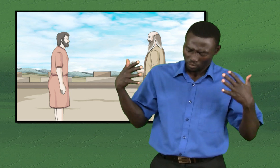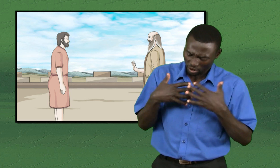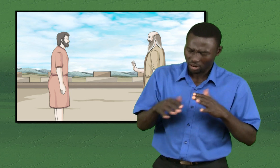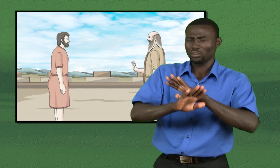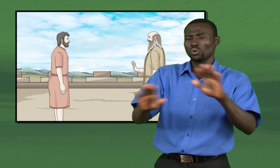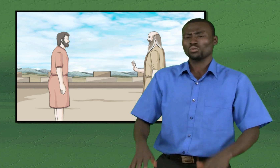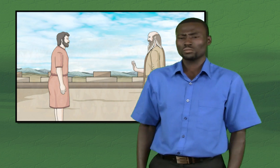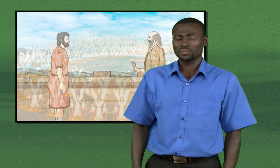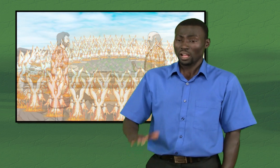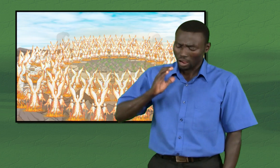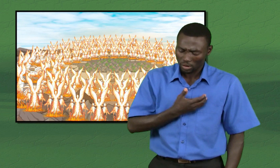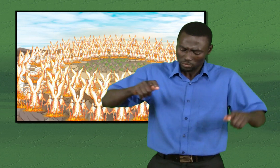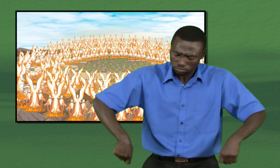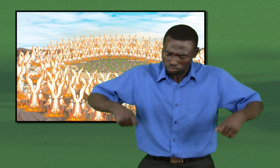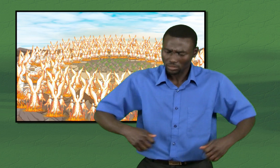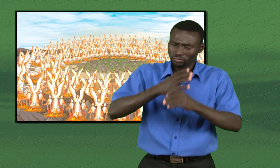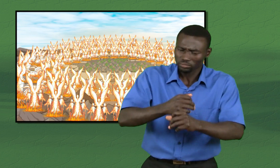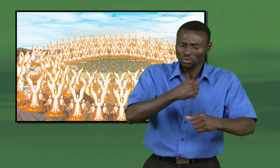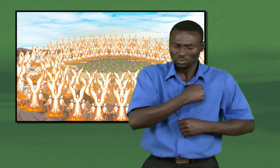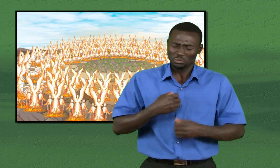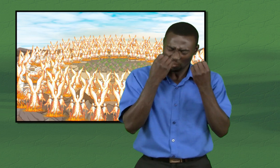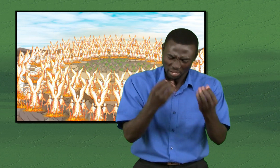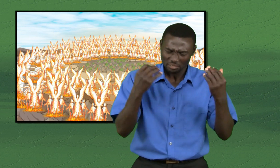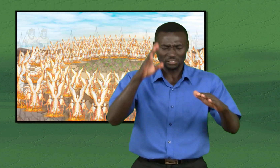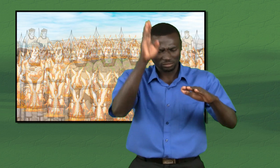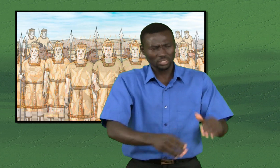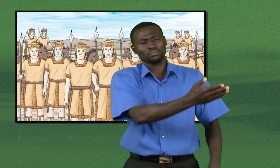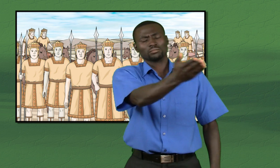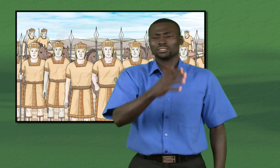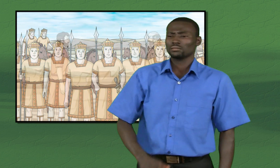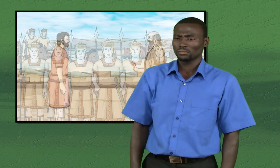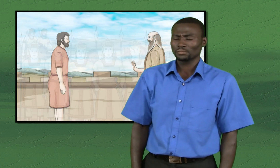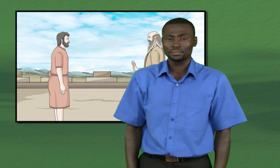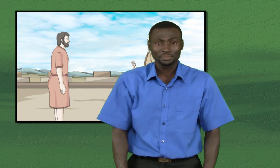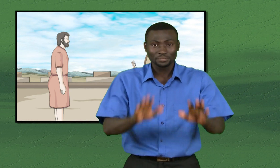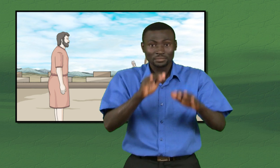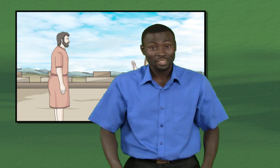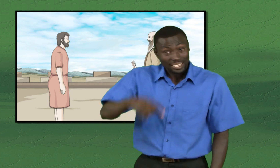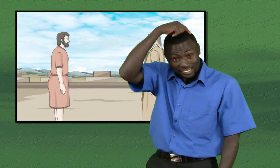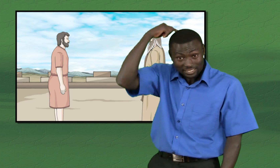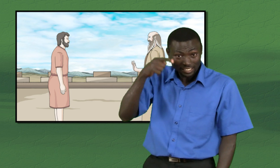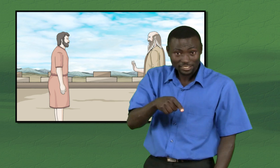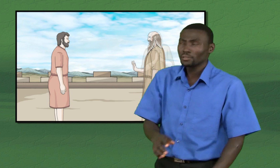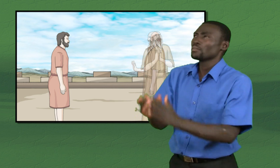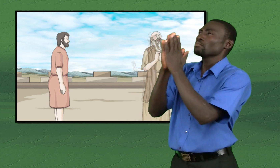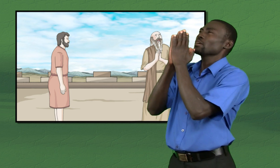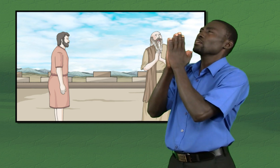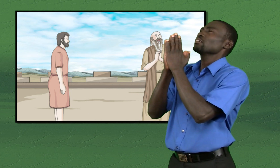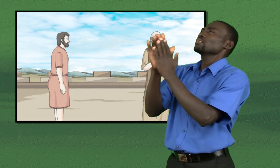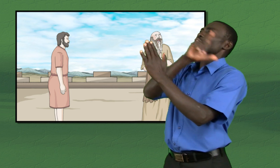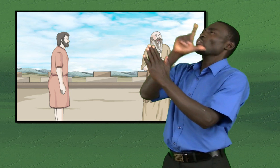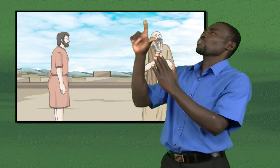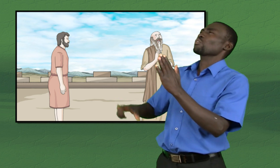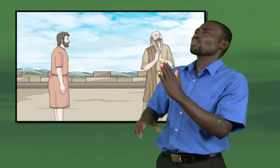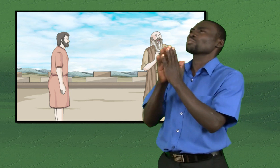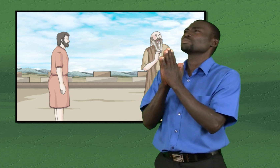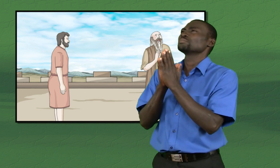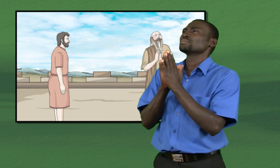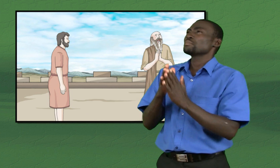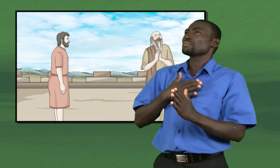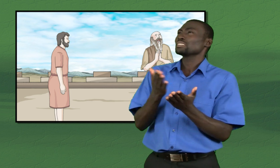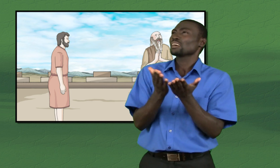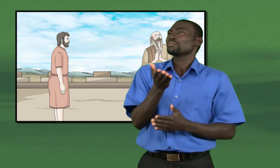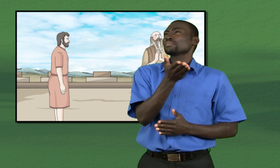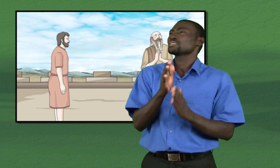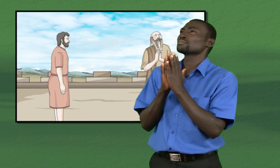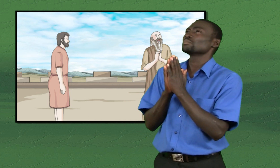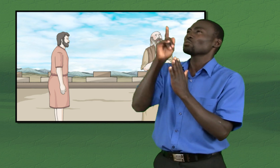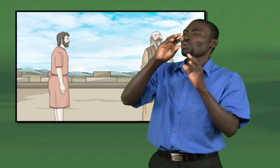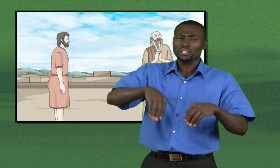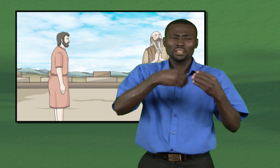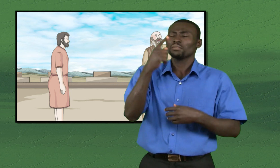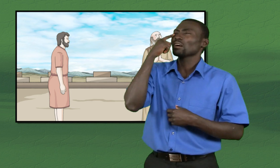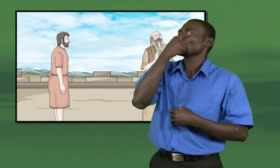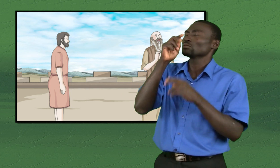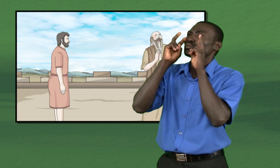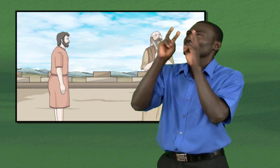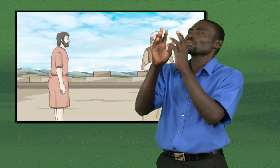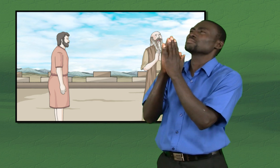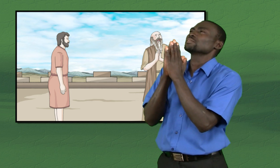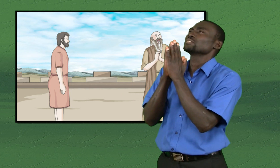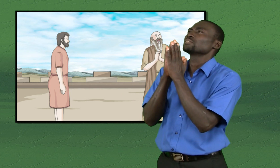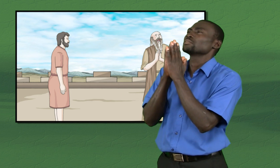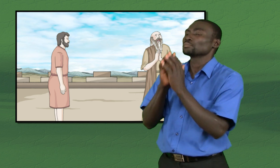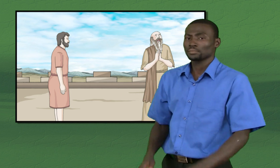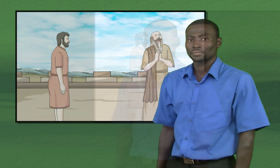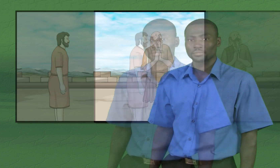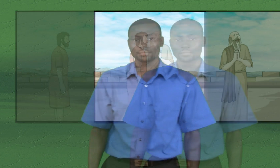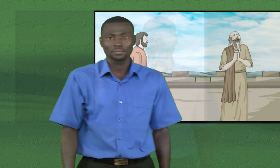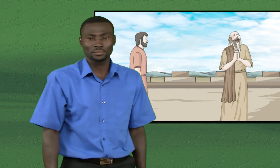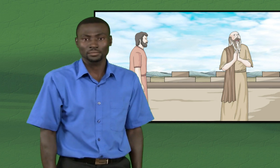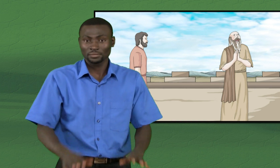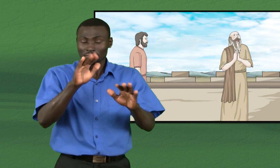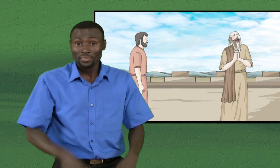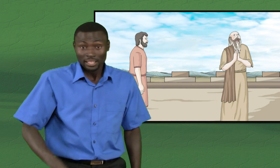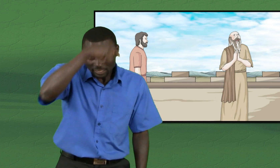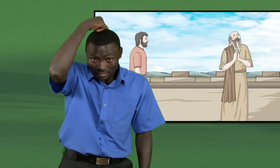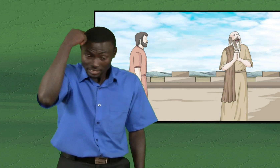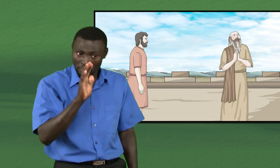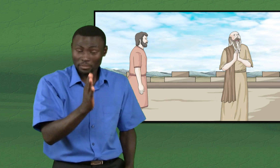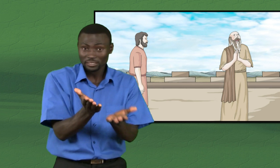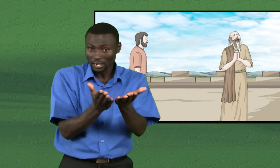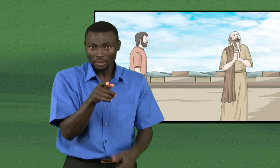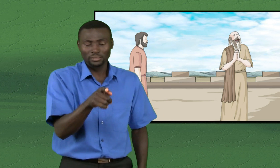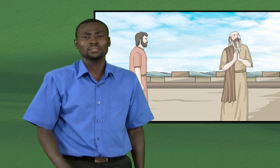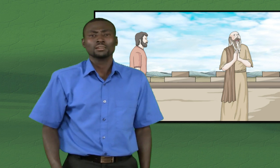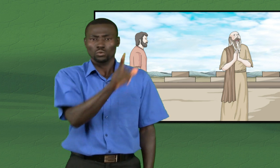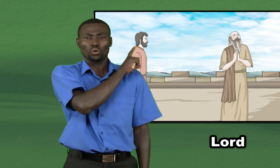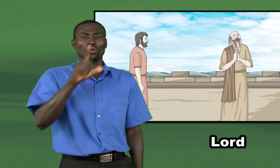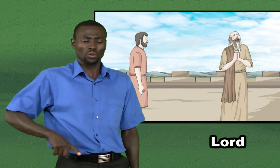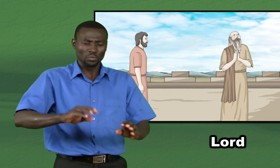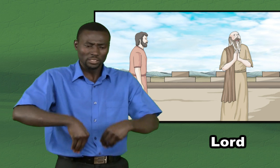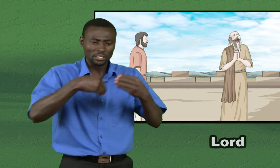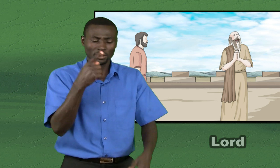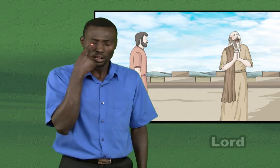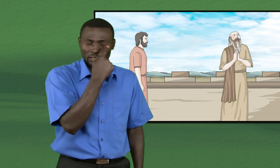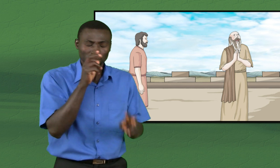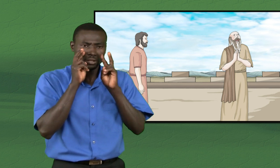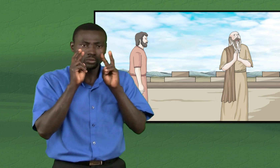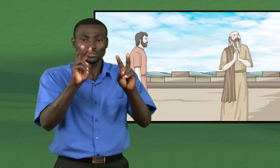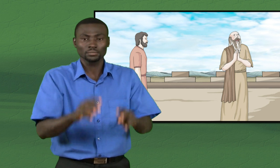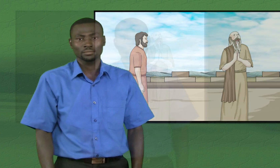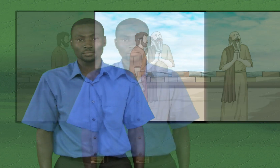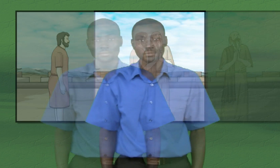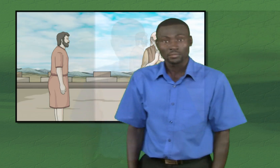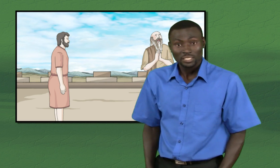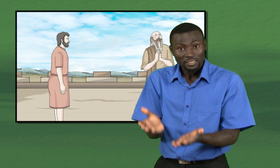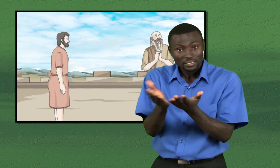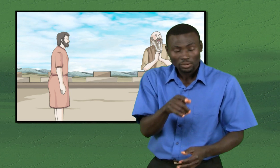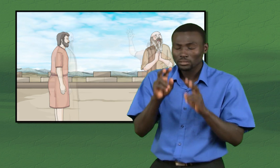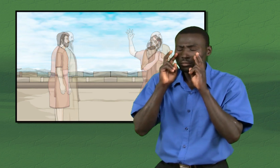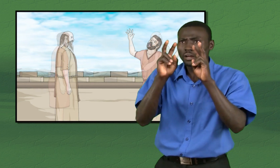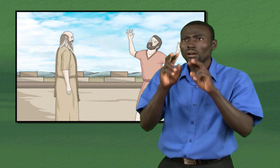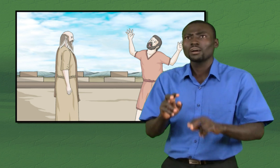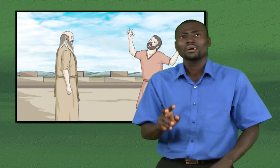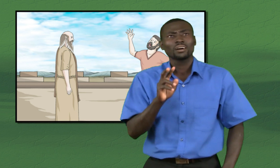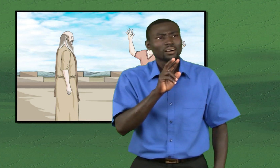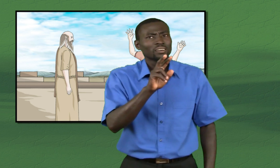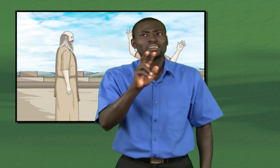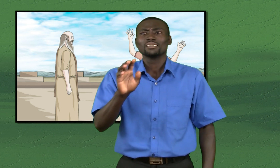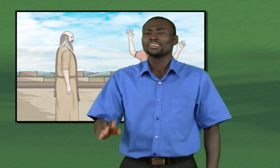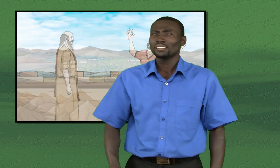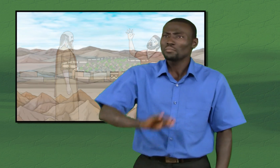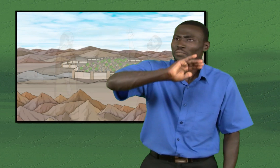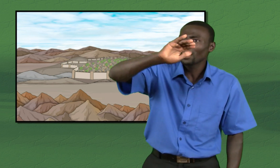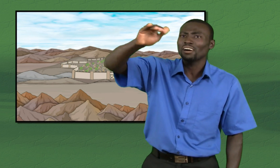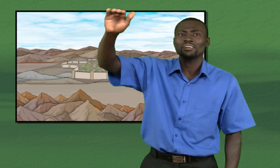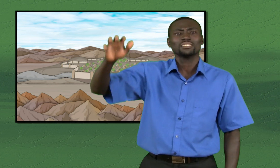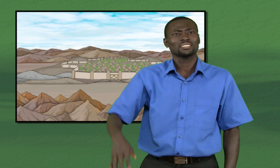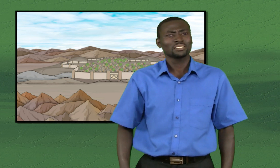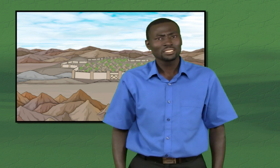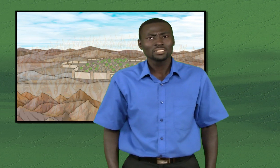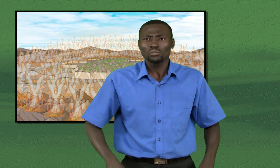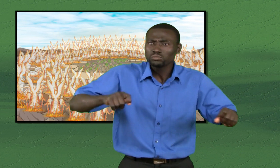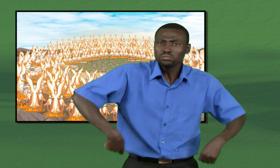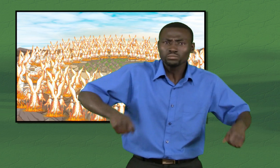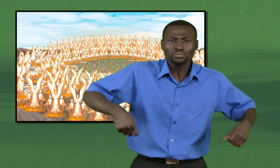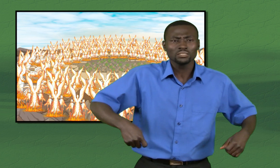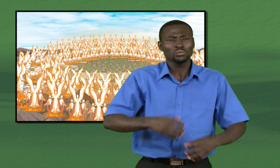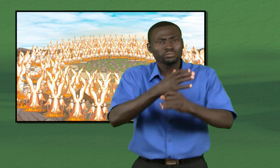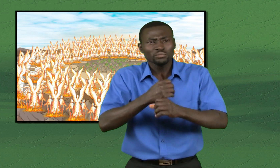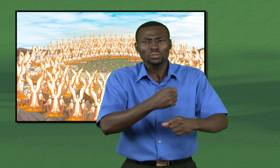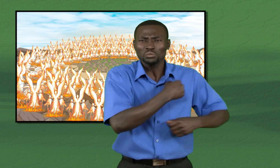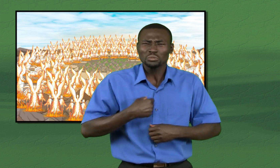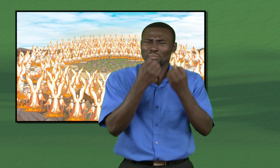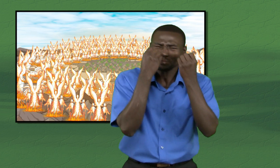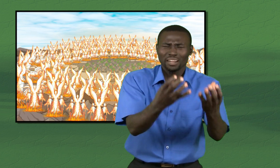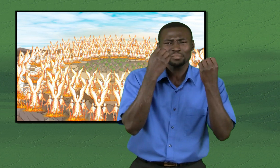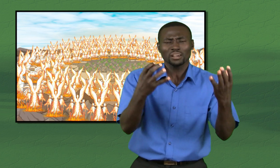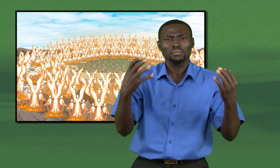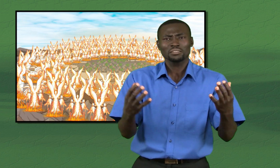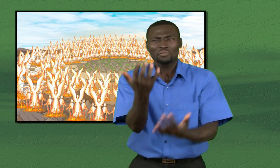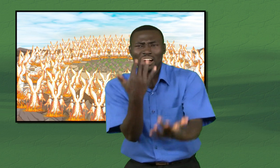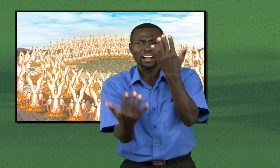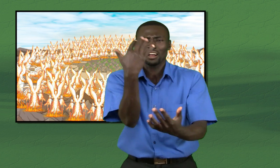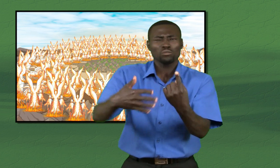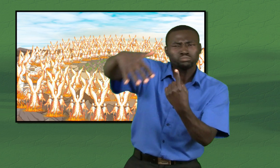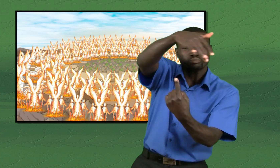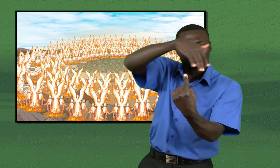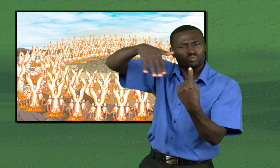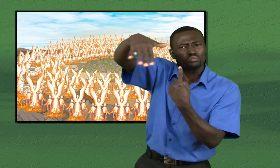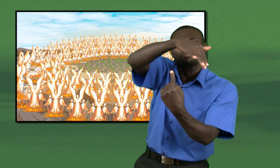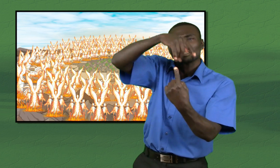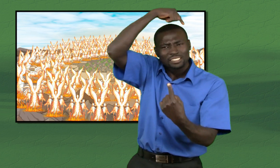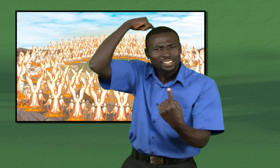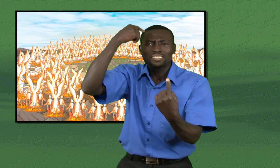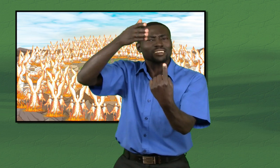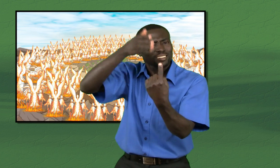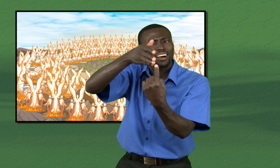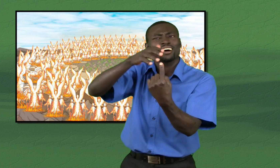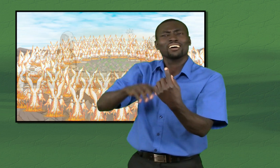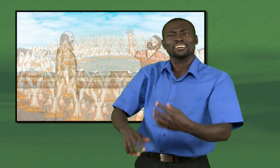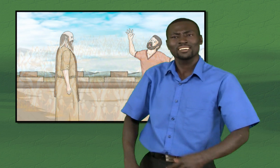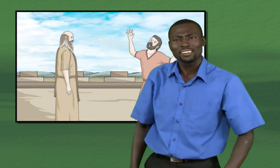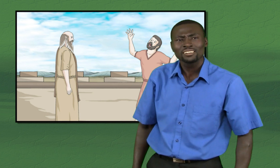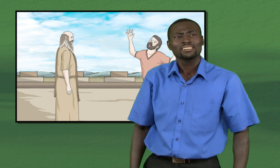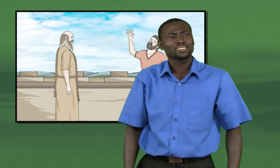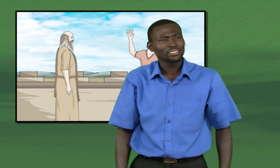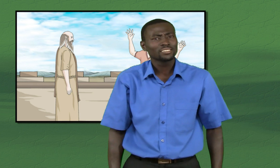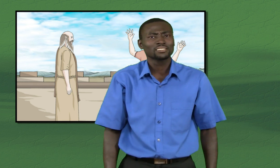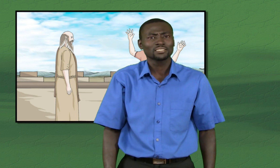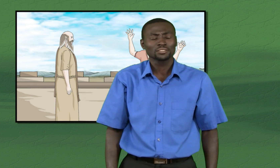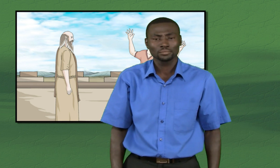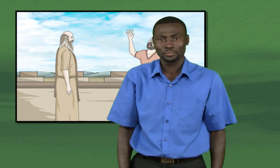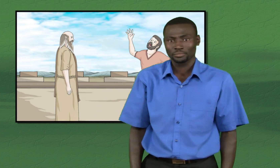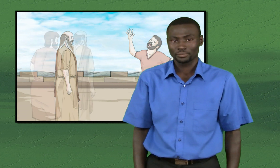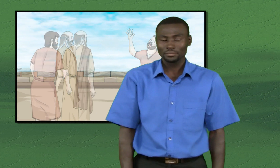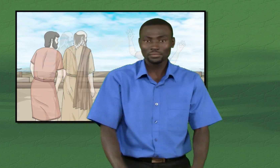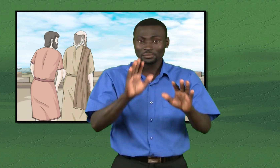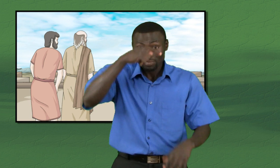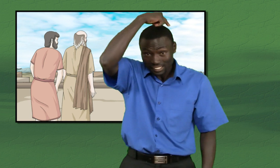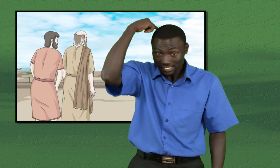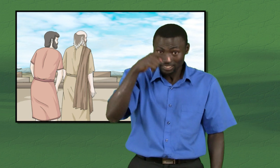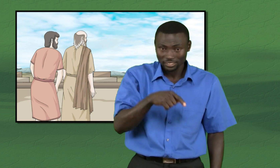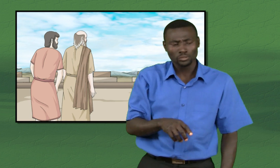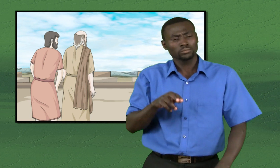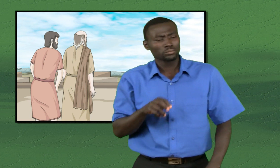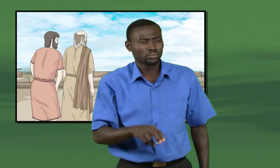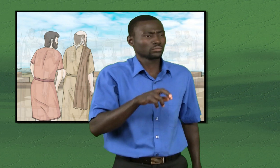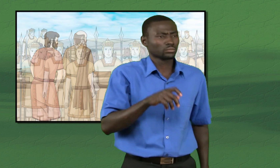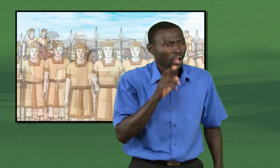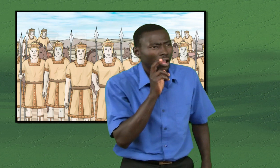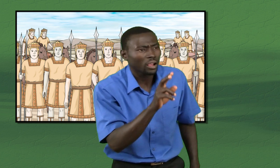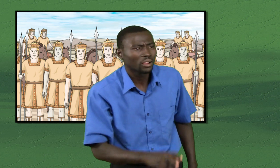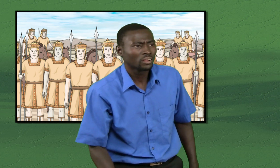And the LORD opened the eyes of the young man, and he saw that the hills were full of horses and chariots of fire all around Elisha.